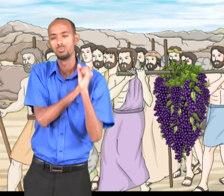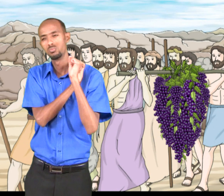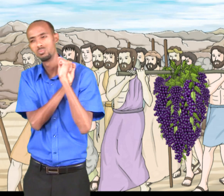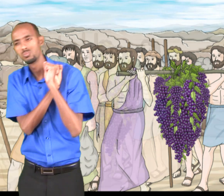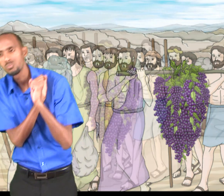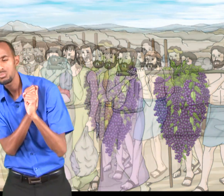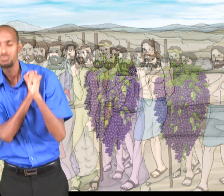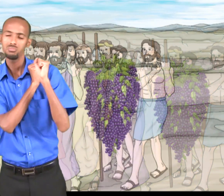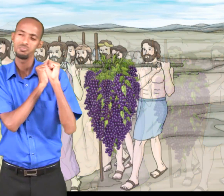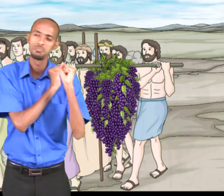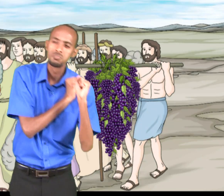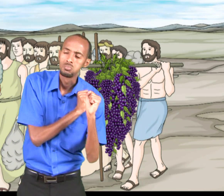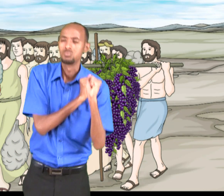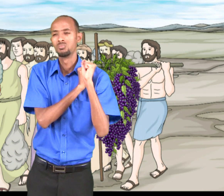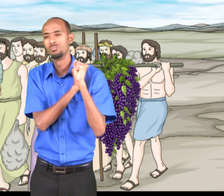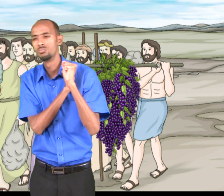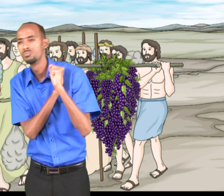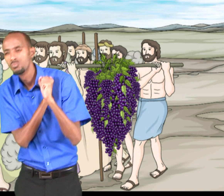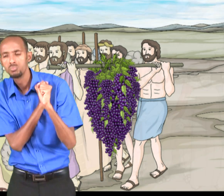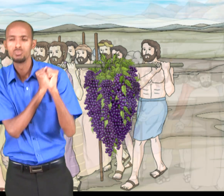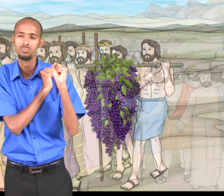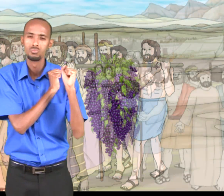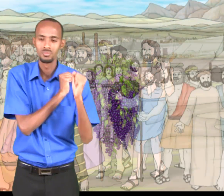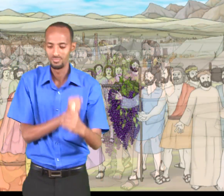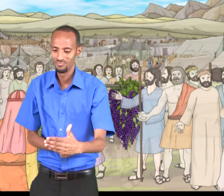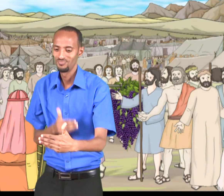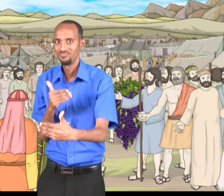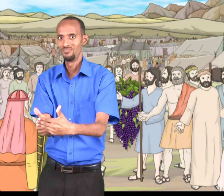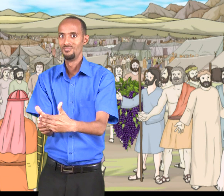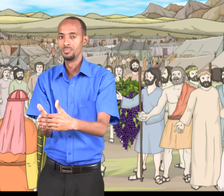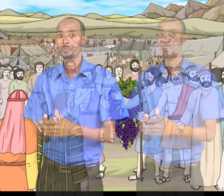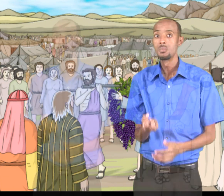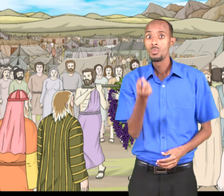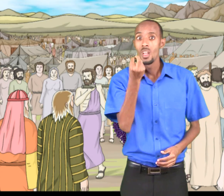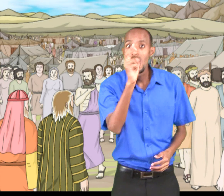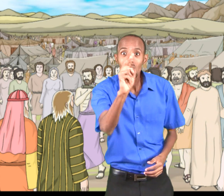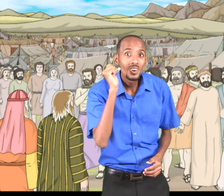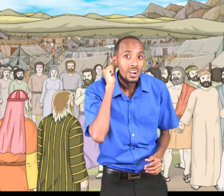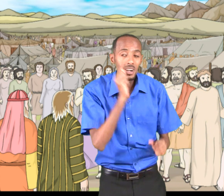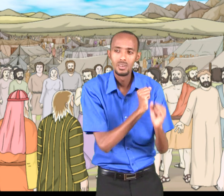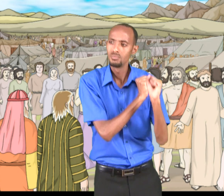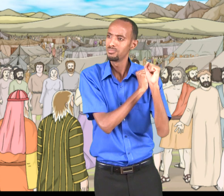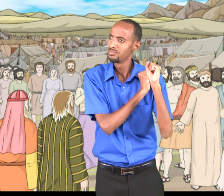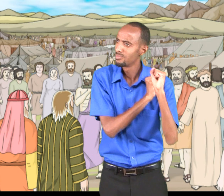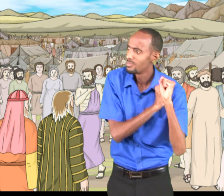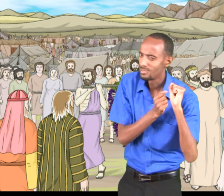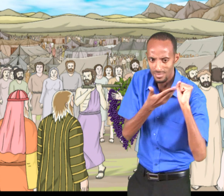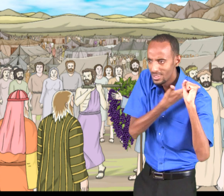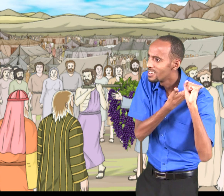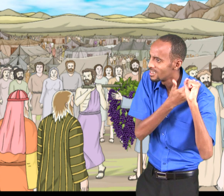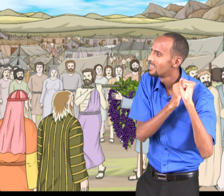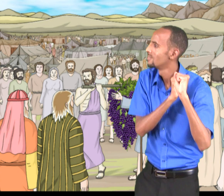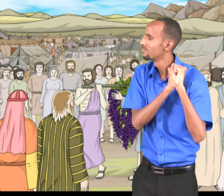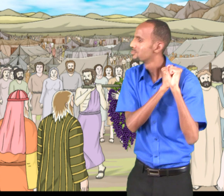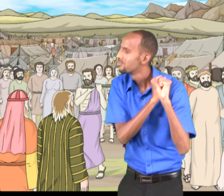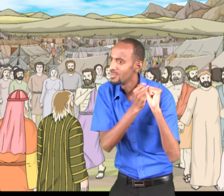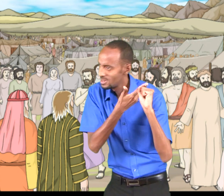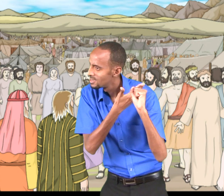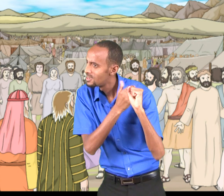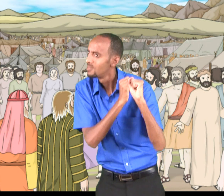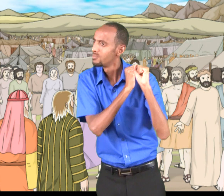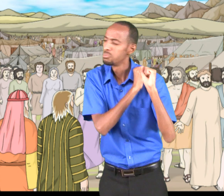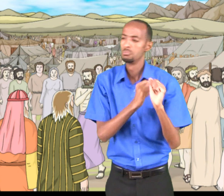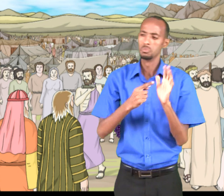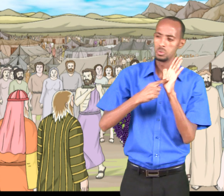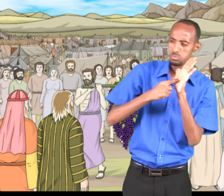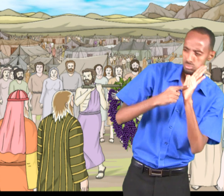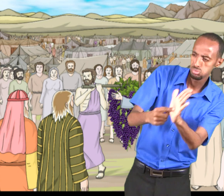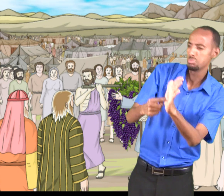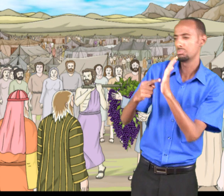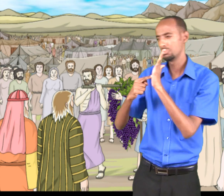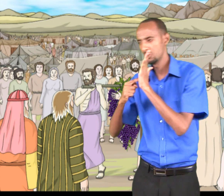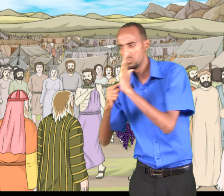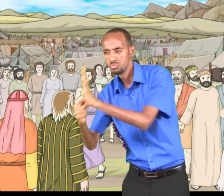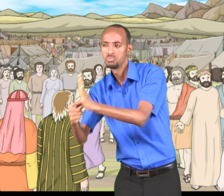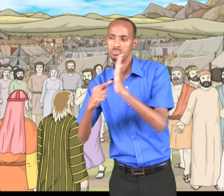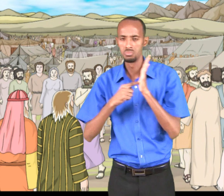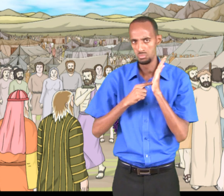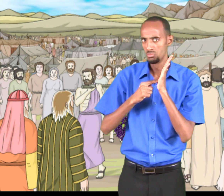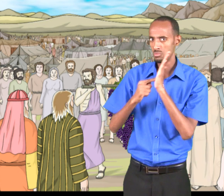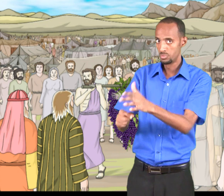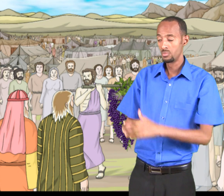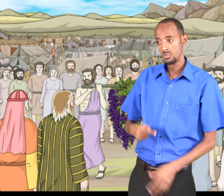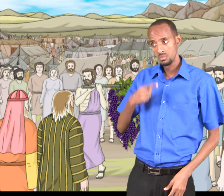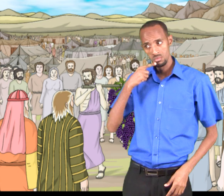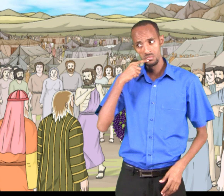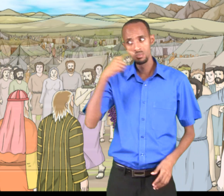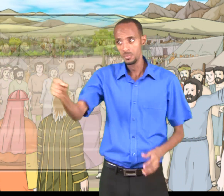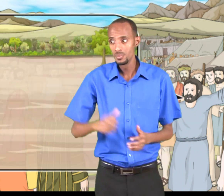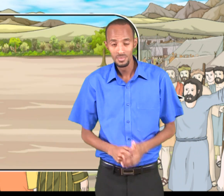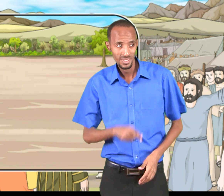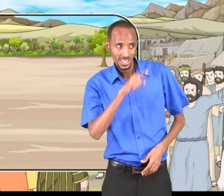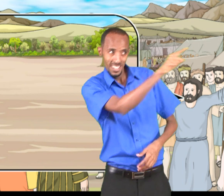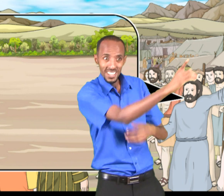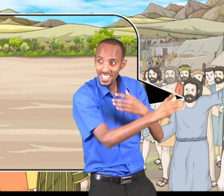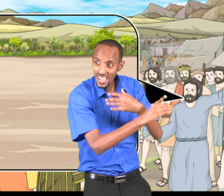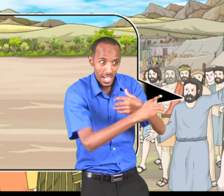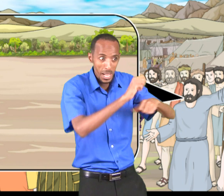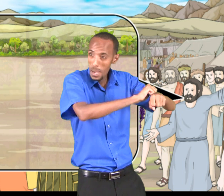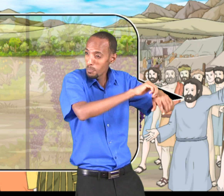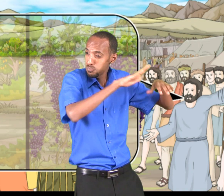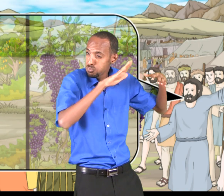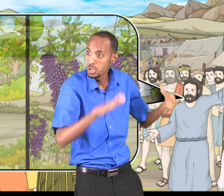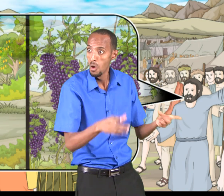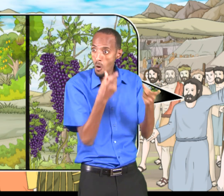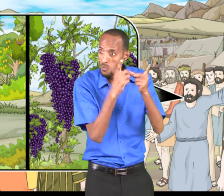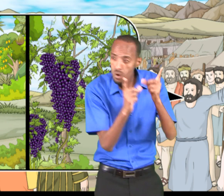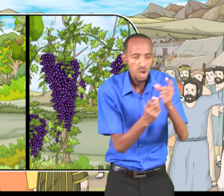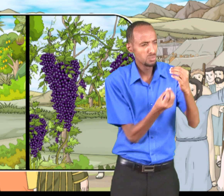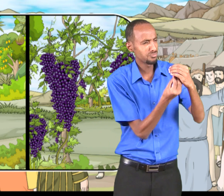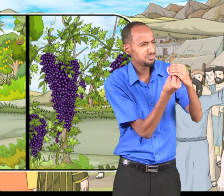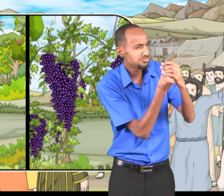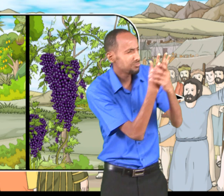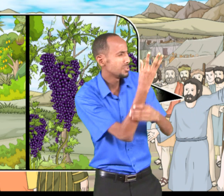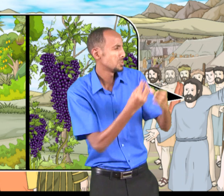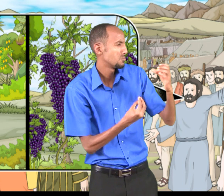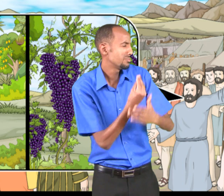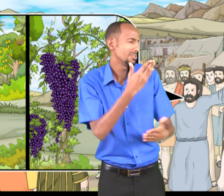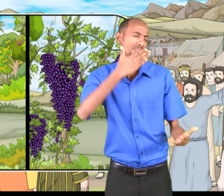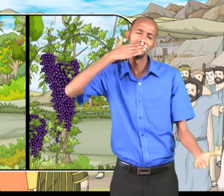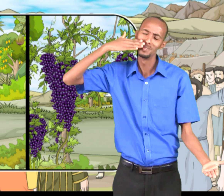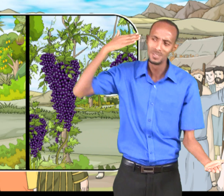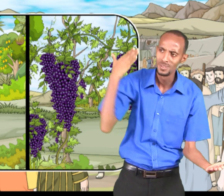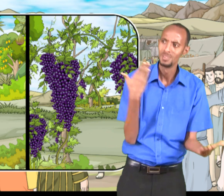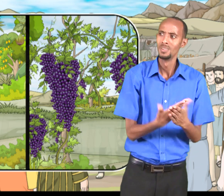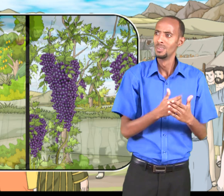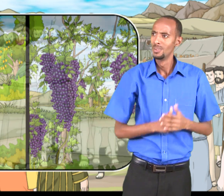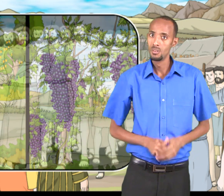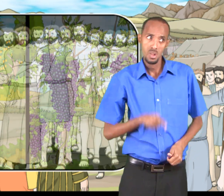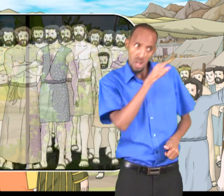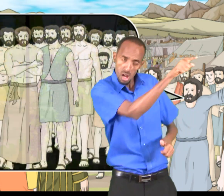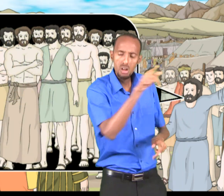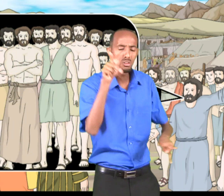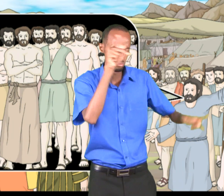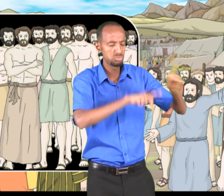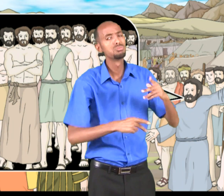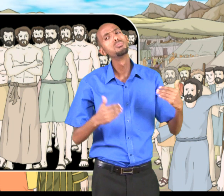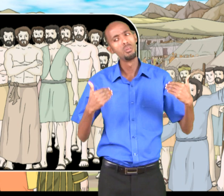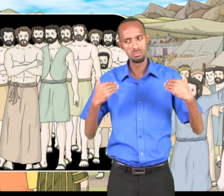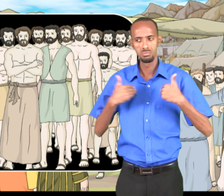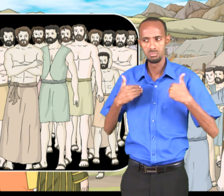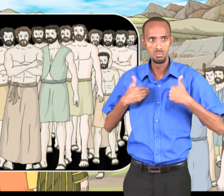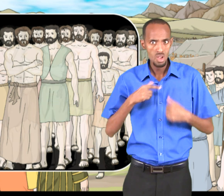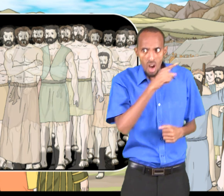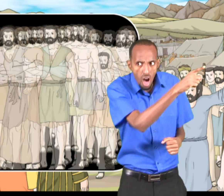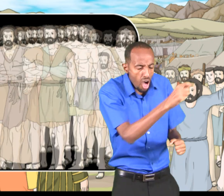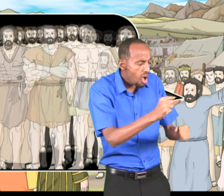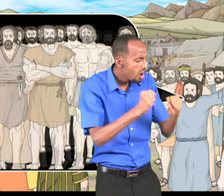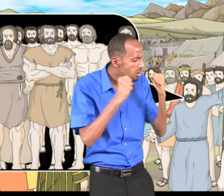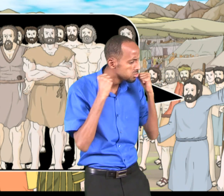They brought back a report for the whole congregation and showed them the fruit of the land. And they gave this account to Moses: “We went into the land to which you sent us, and indeed, it is flowing with milk and honey. Here is some of its fruit!